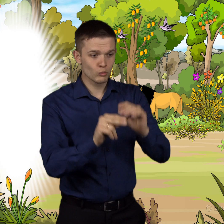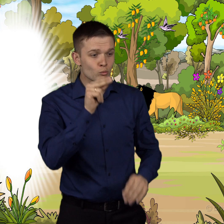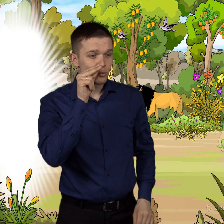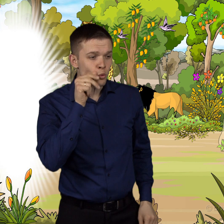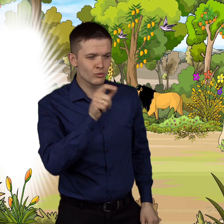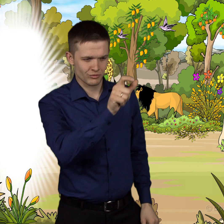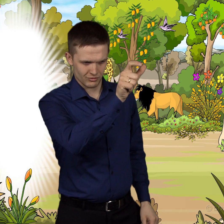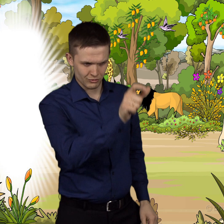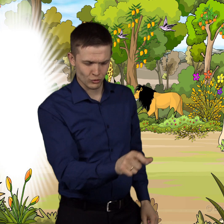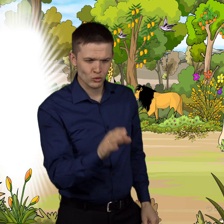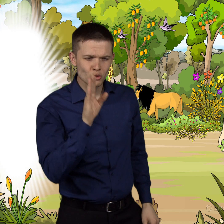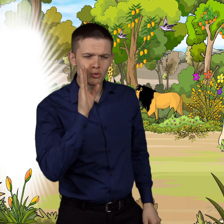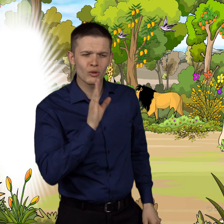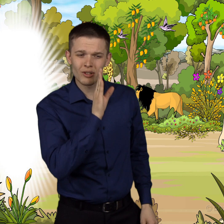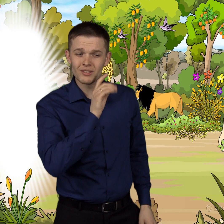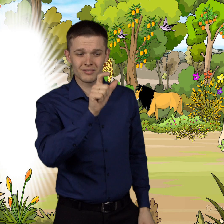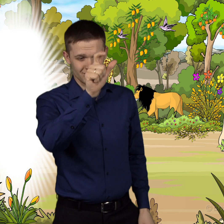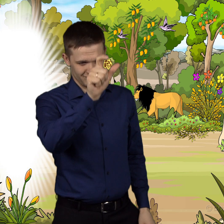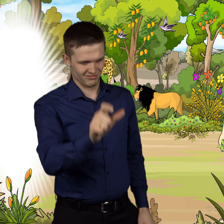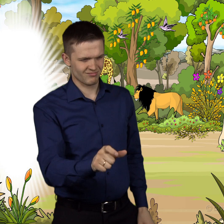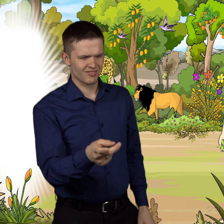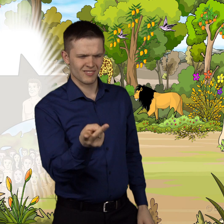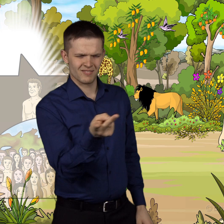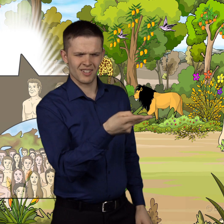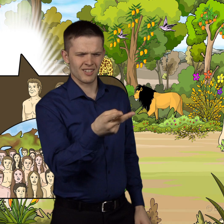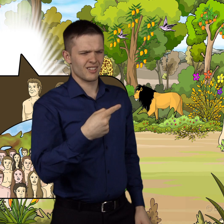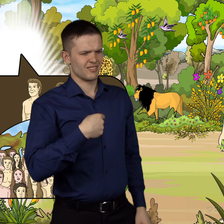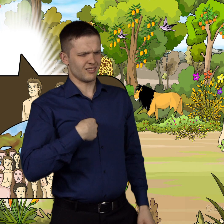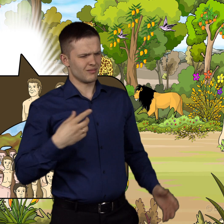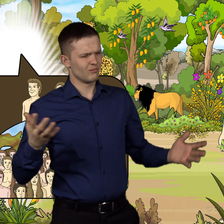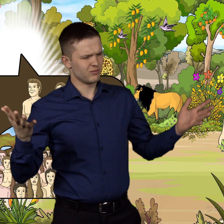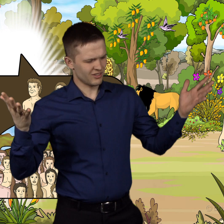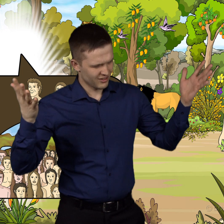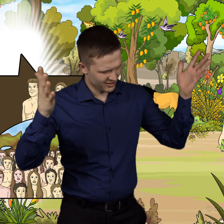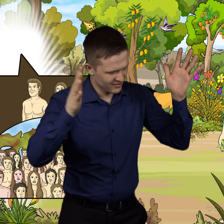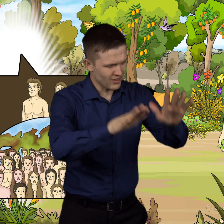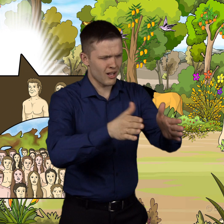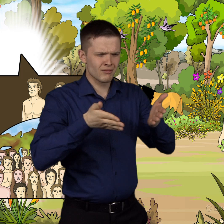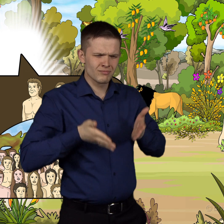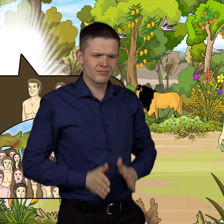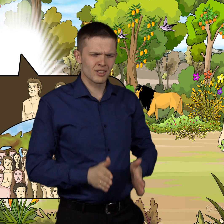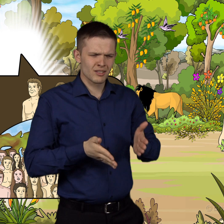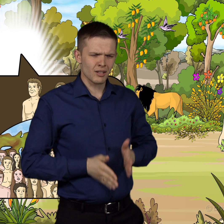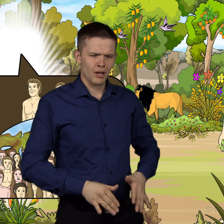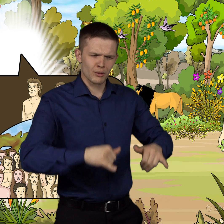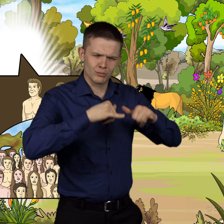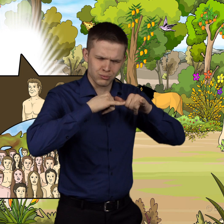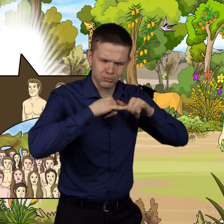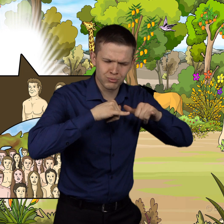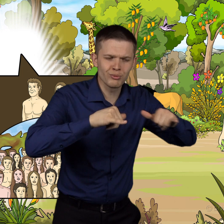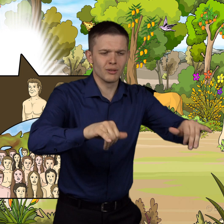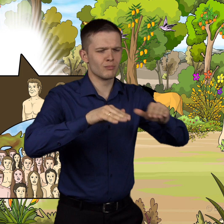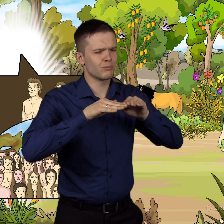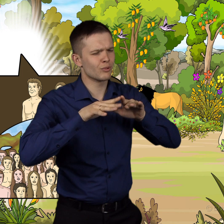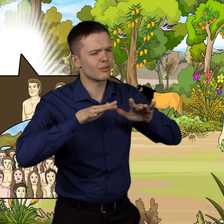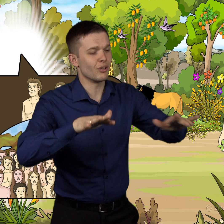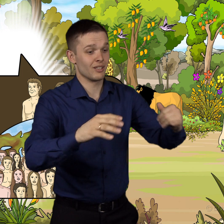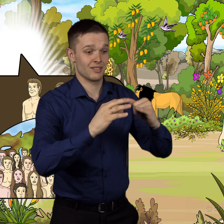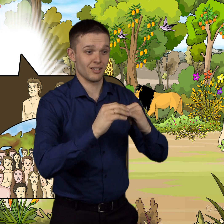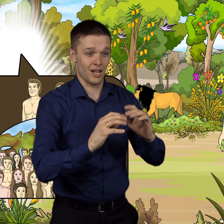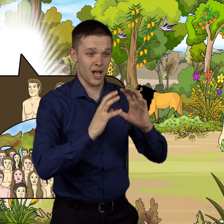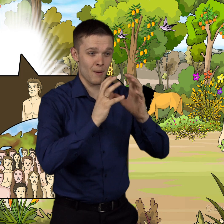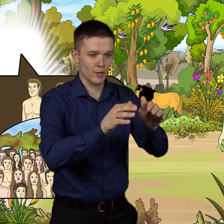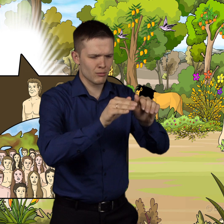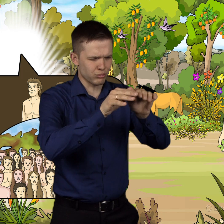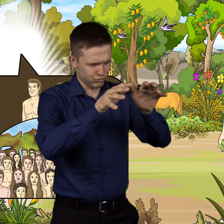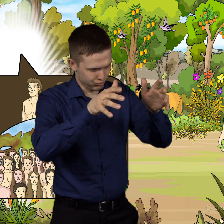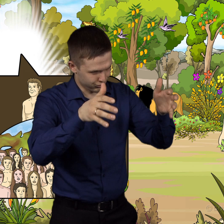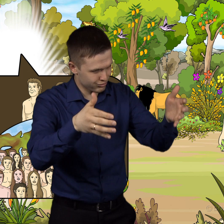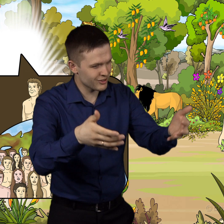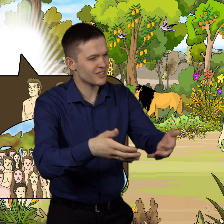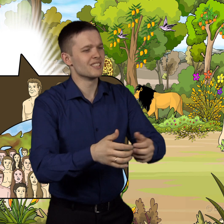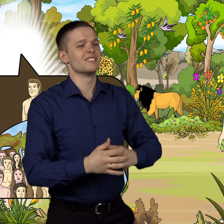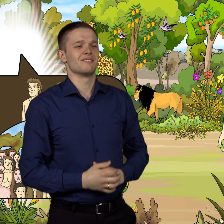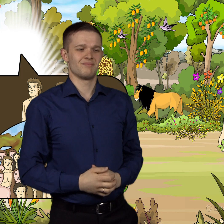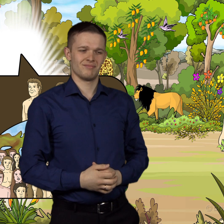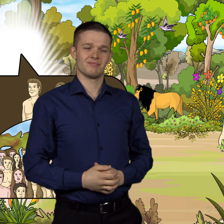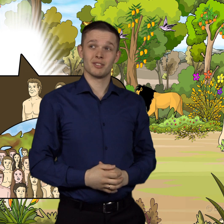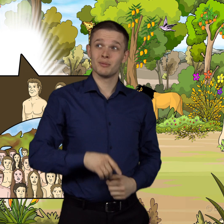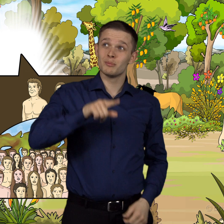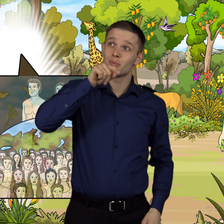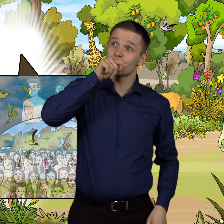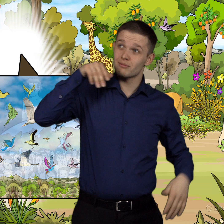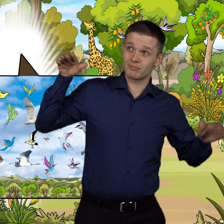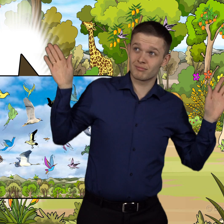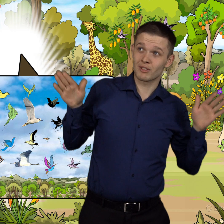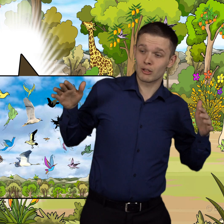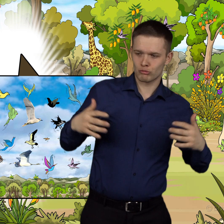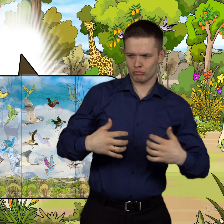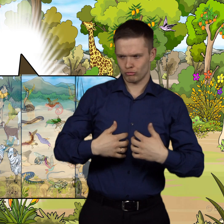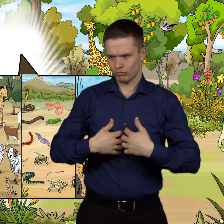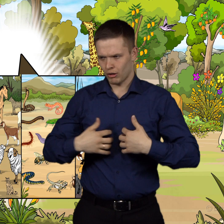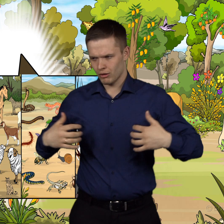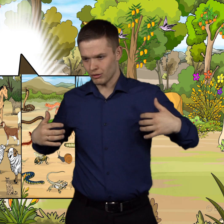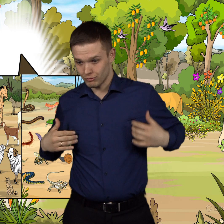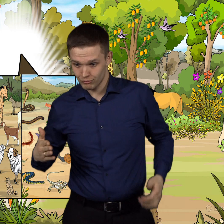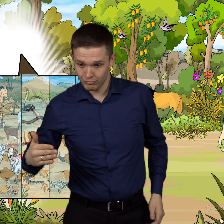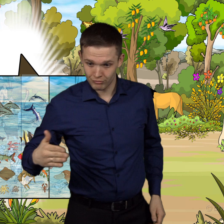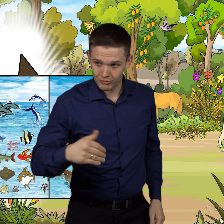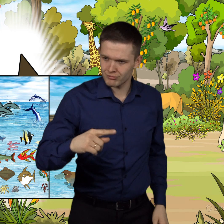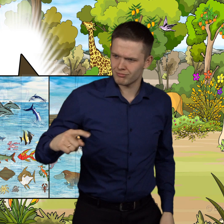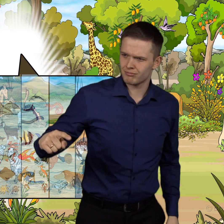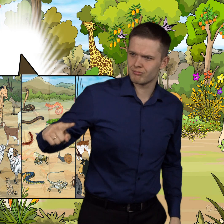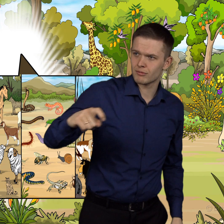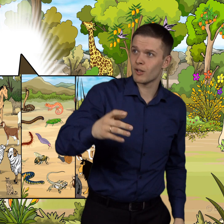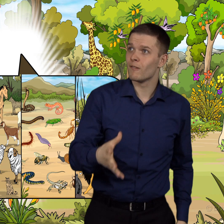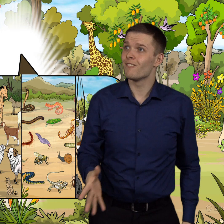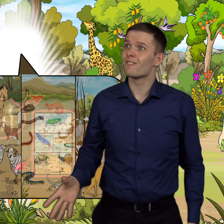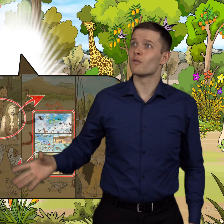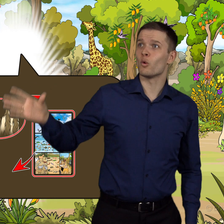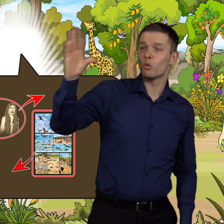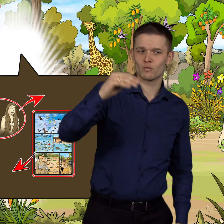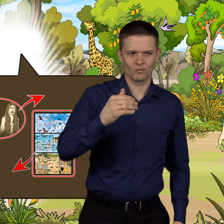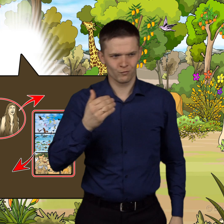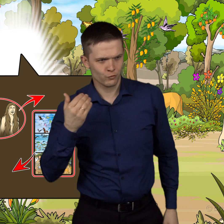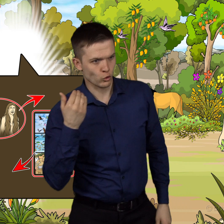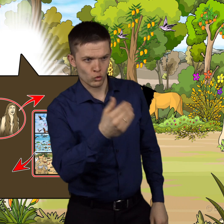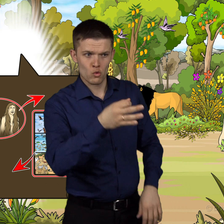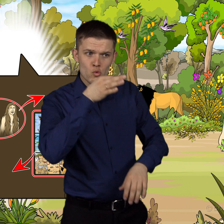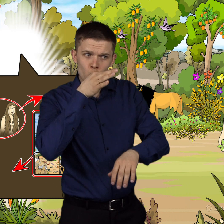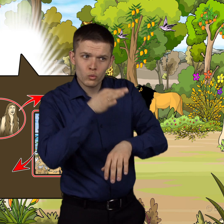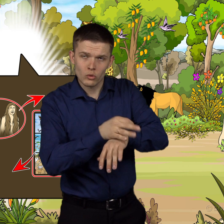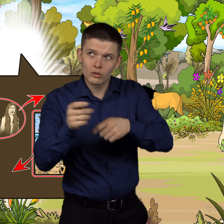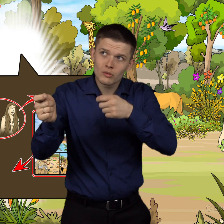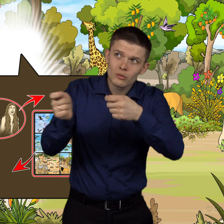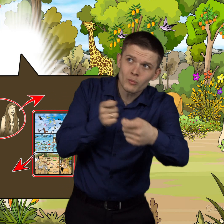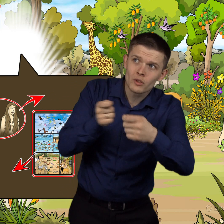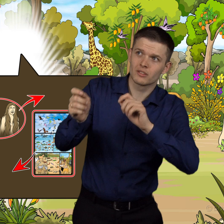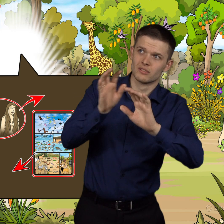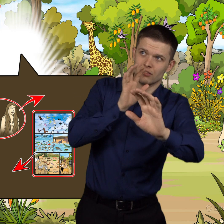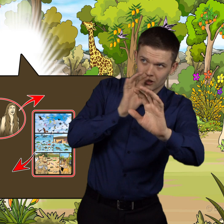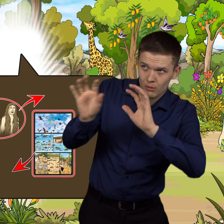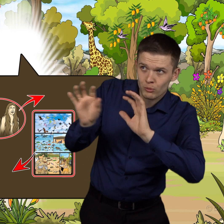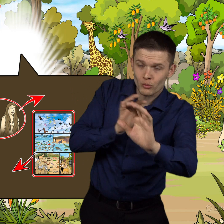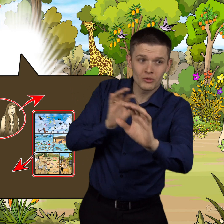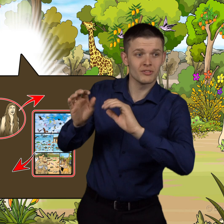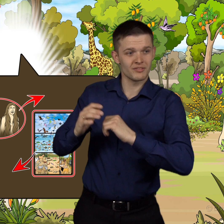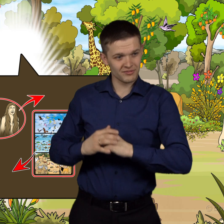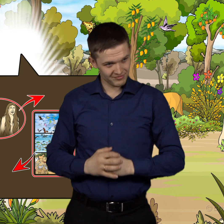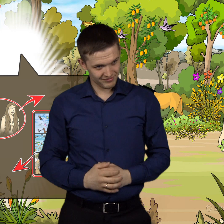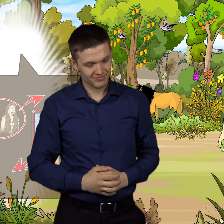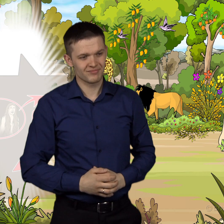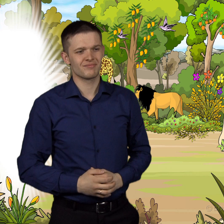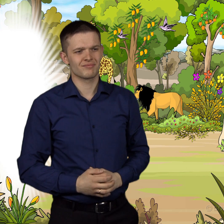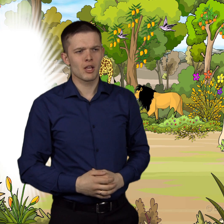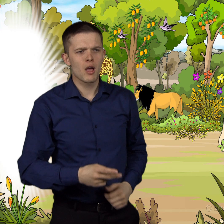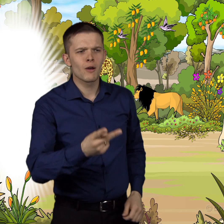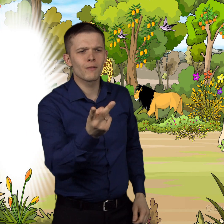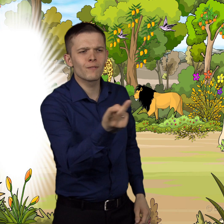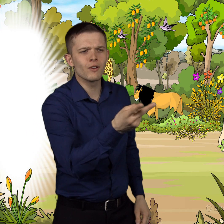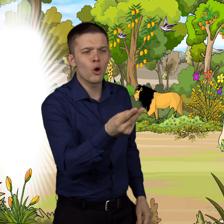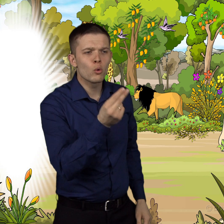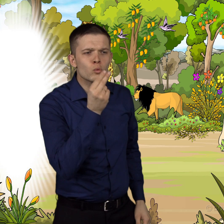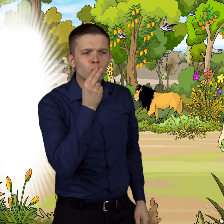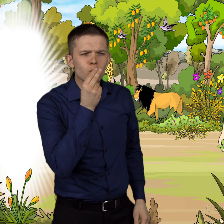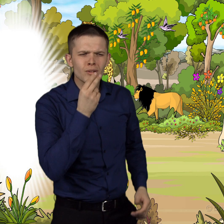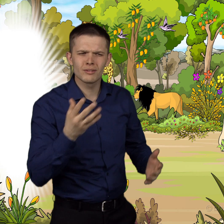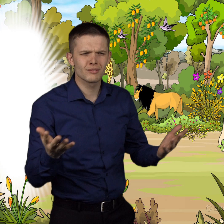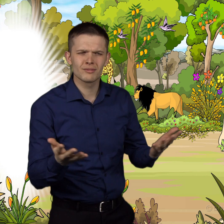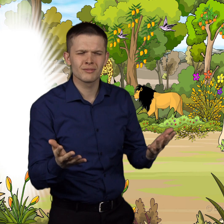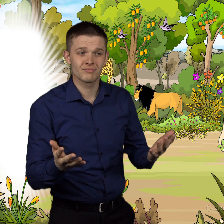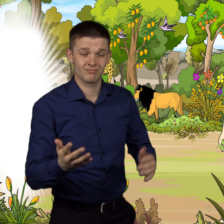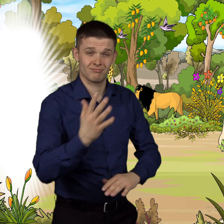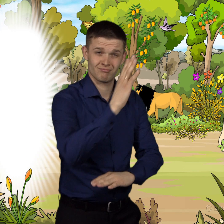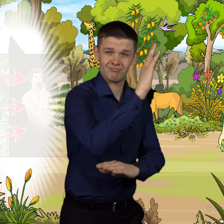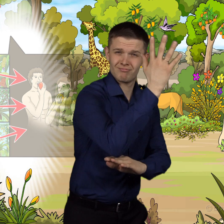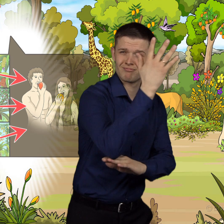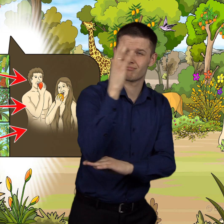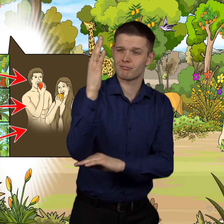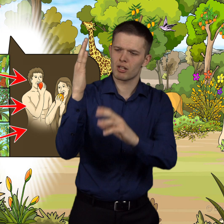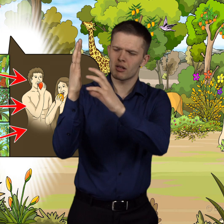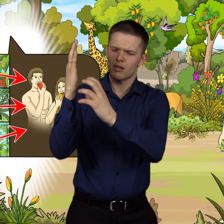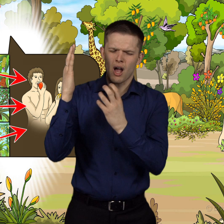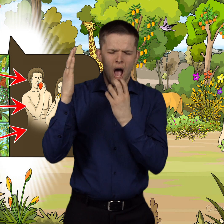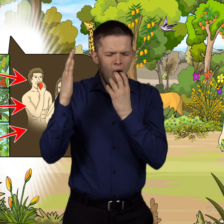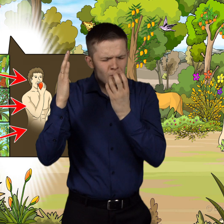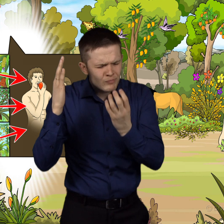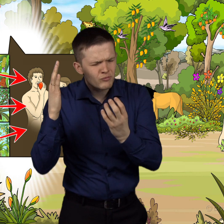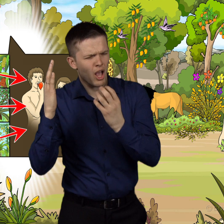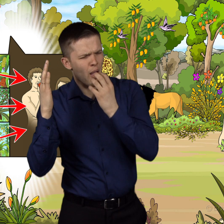God blessed them and said to them, “Be fruitful and multiply, and fill the earth and subdue it; rule over the fish of the sea and the birds of the air and every creature that crawls upon the earth.”